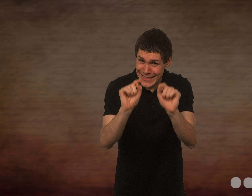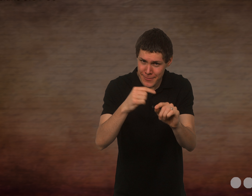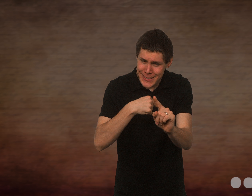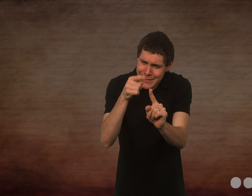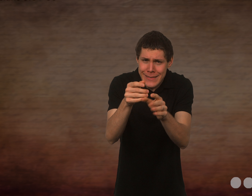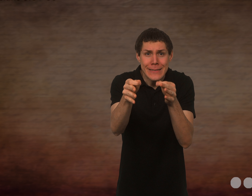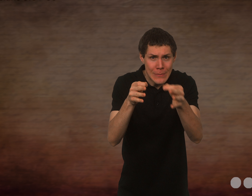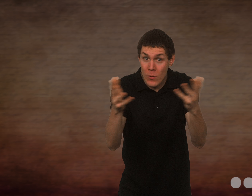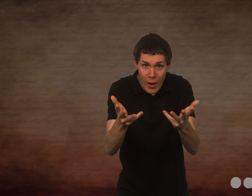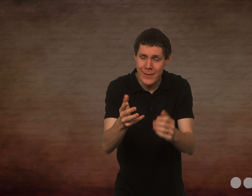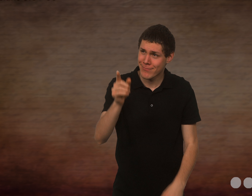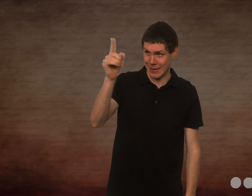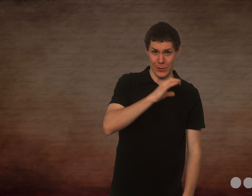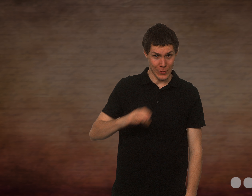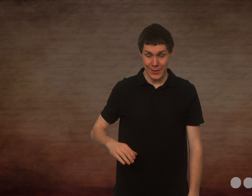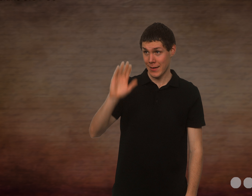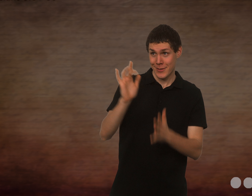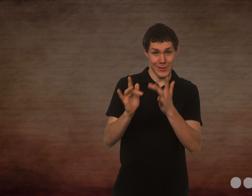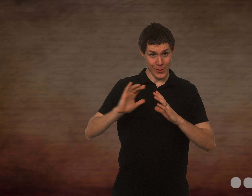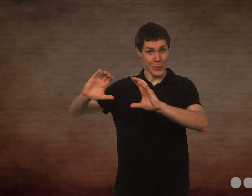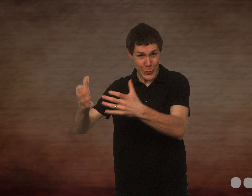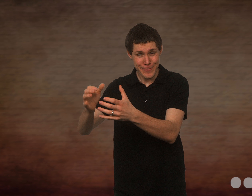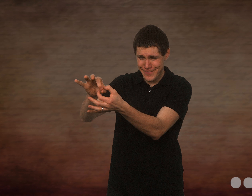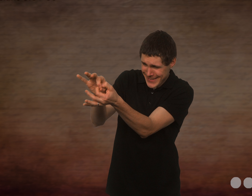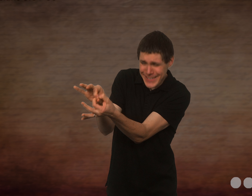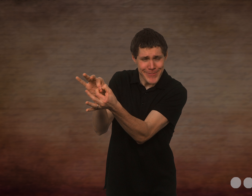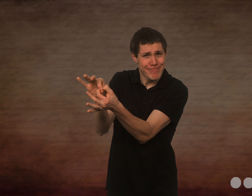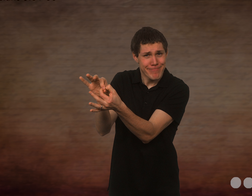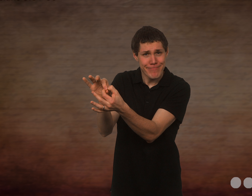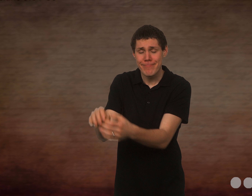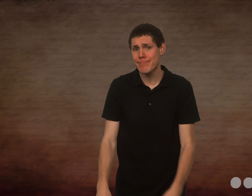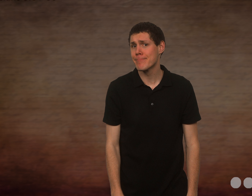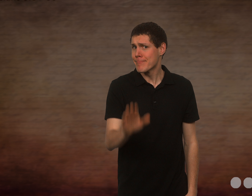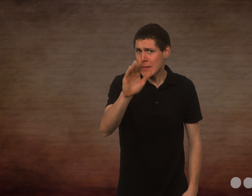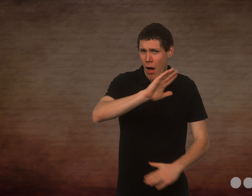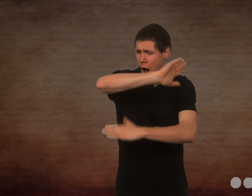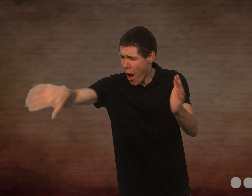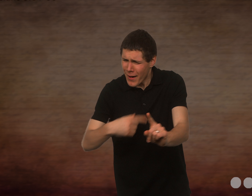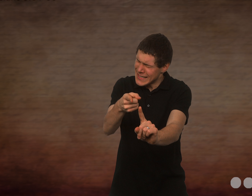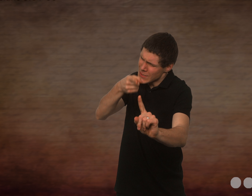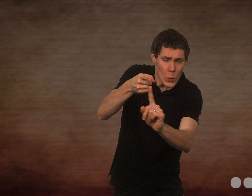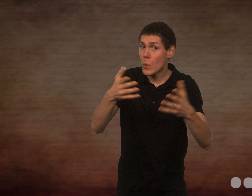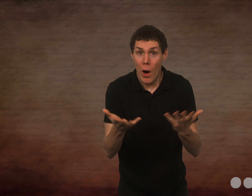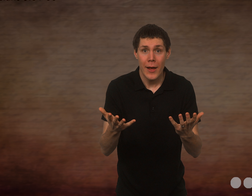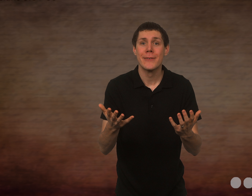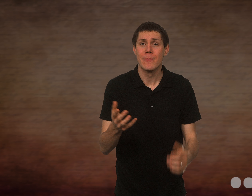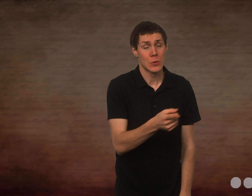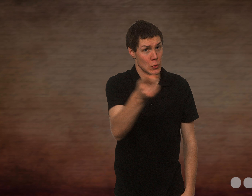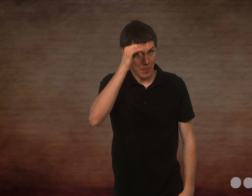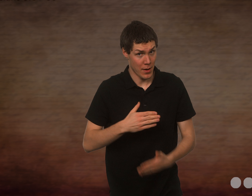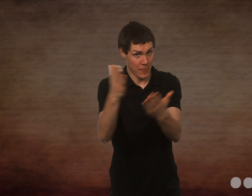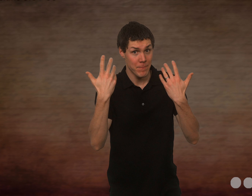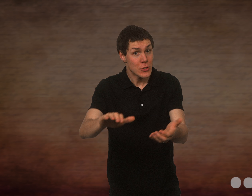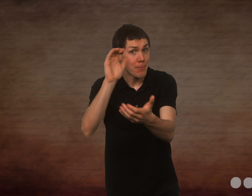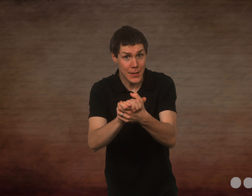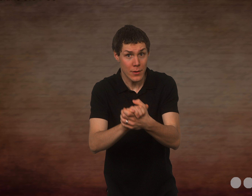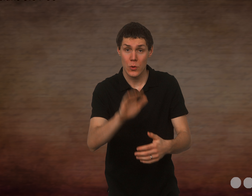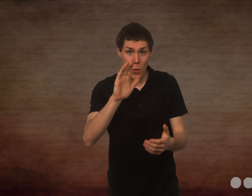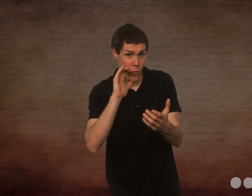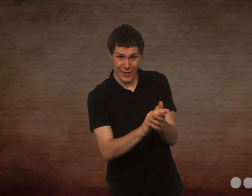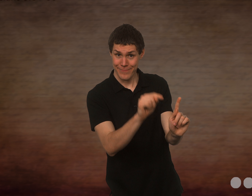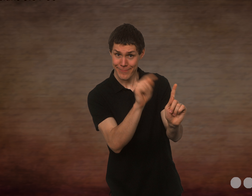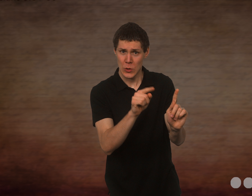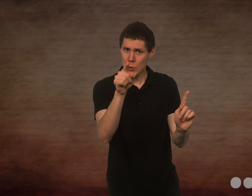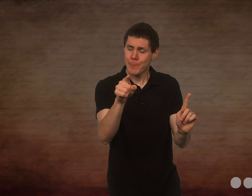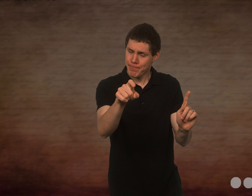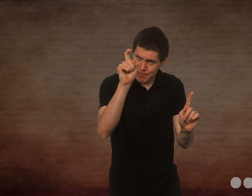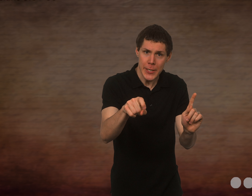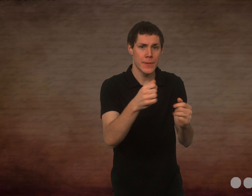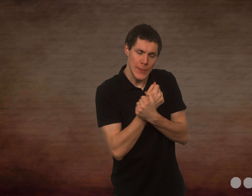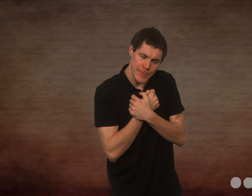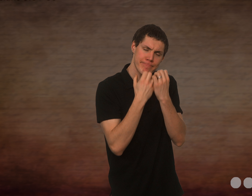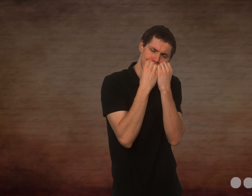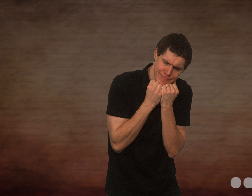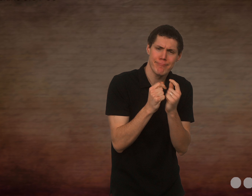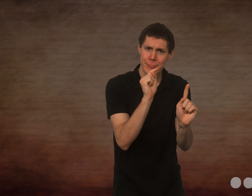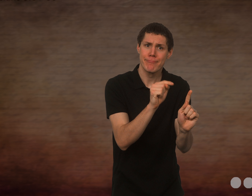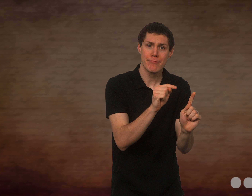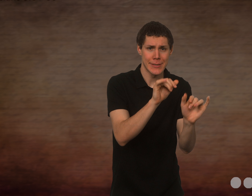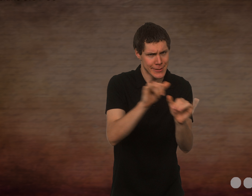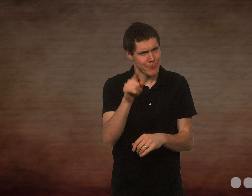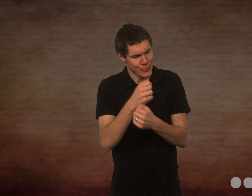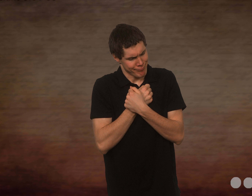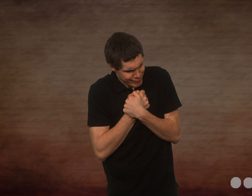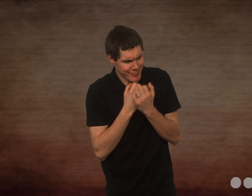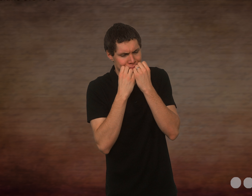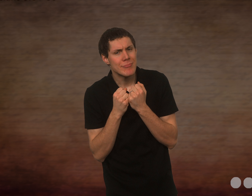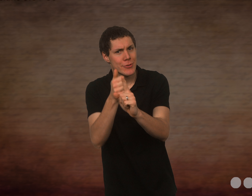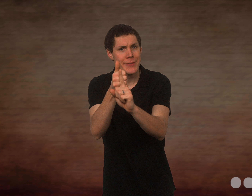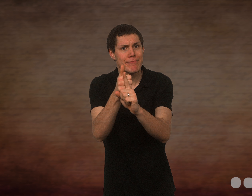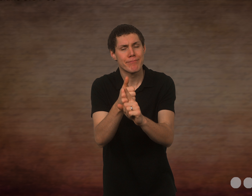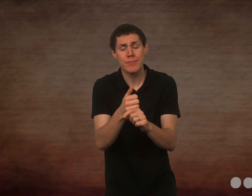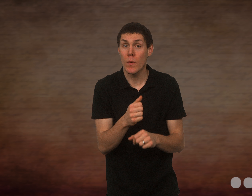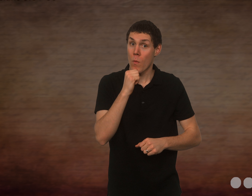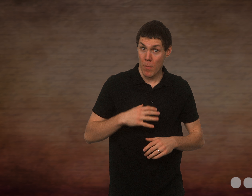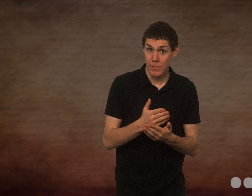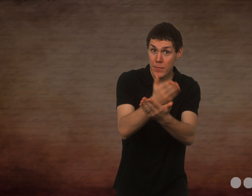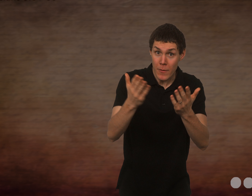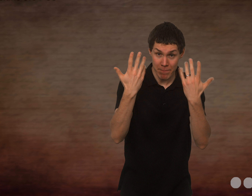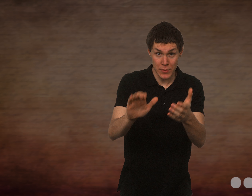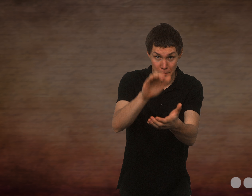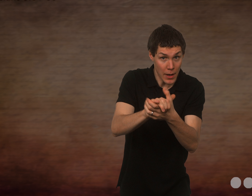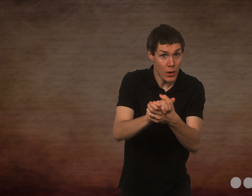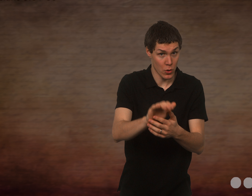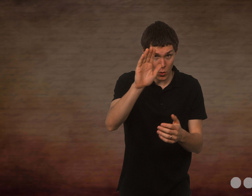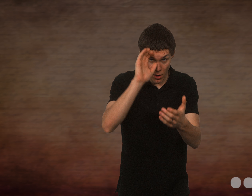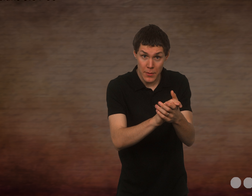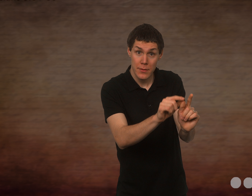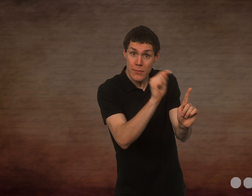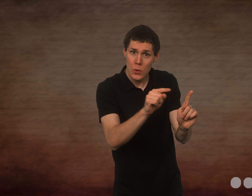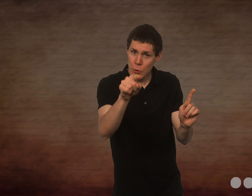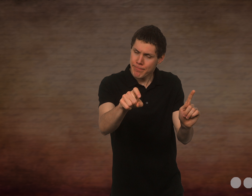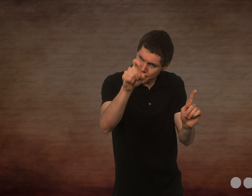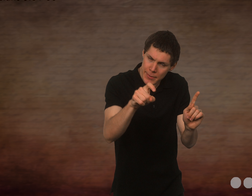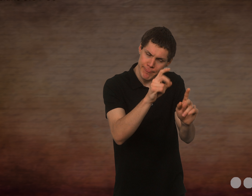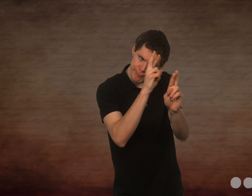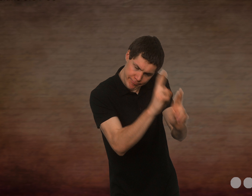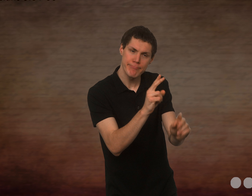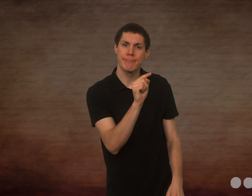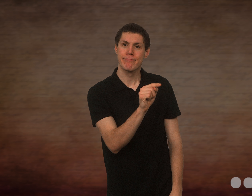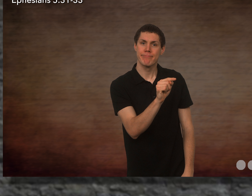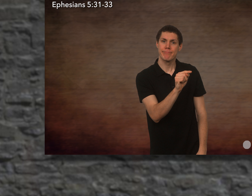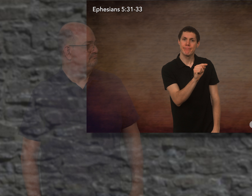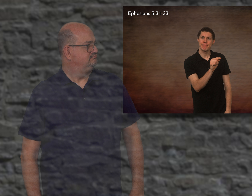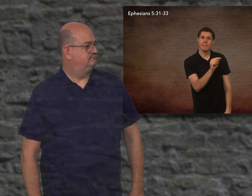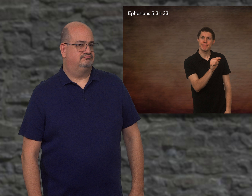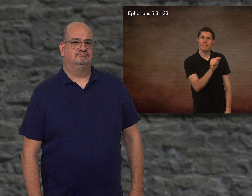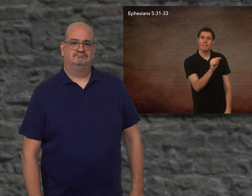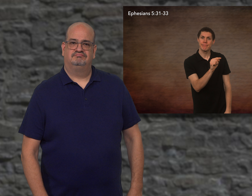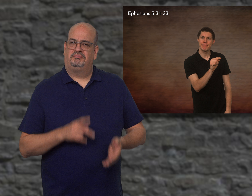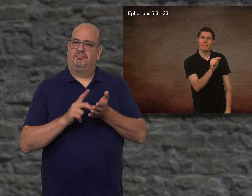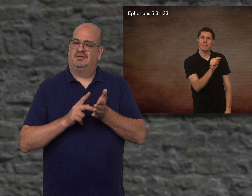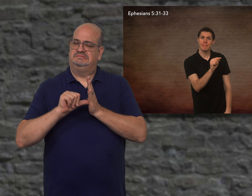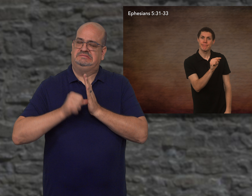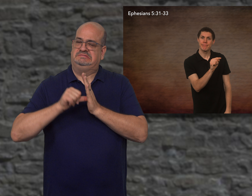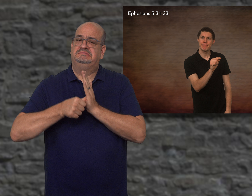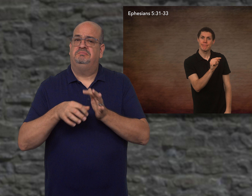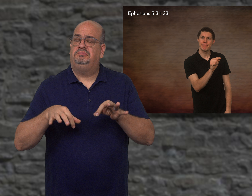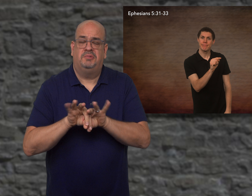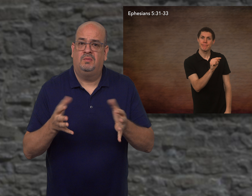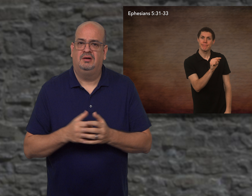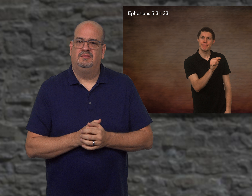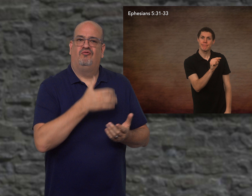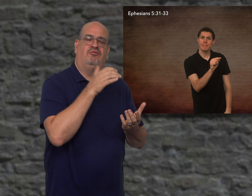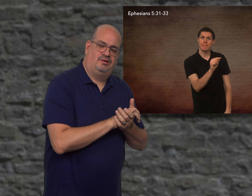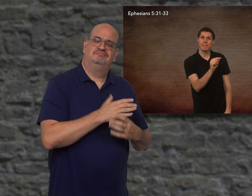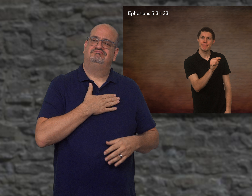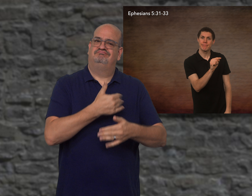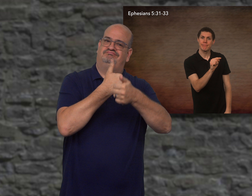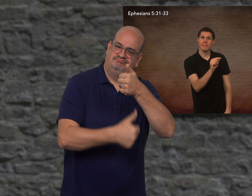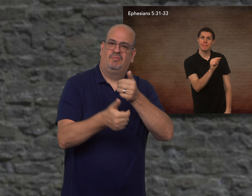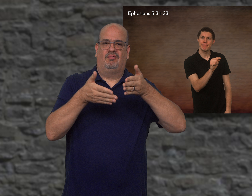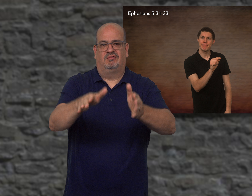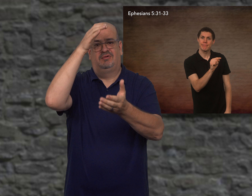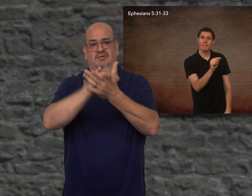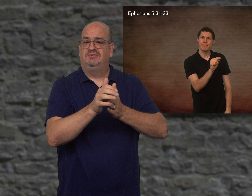This mystery is profound, but I am speaking about Christ and the church.